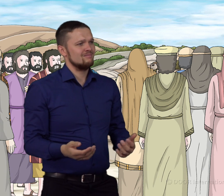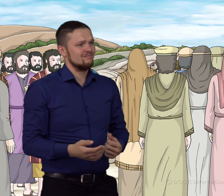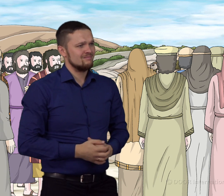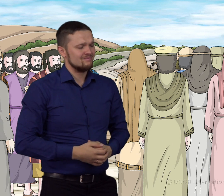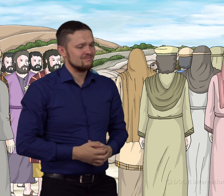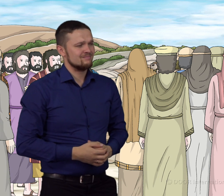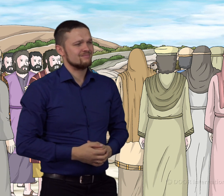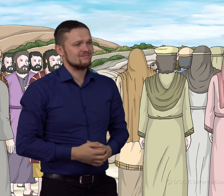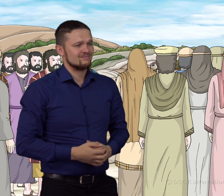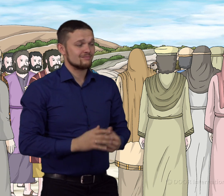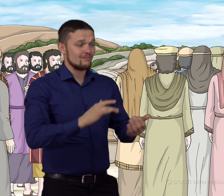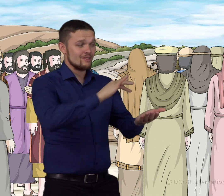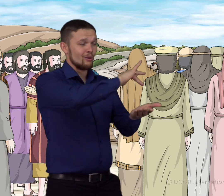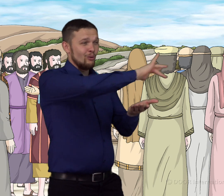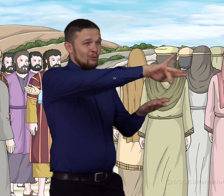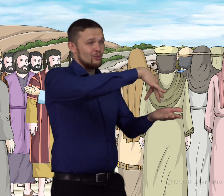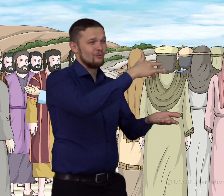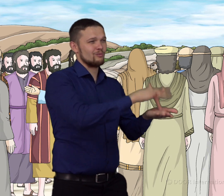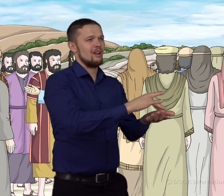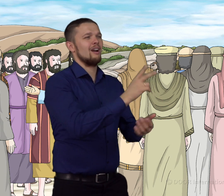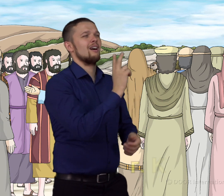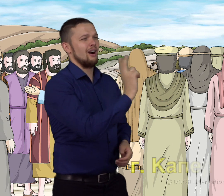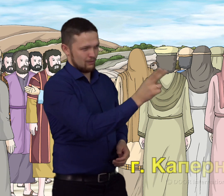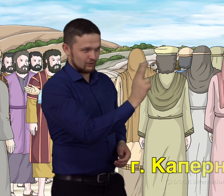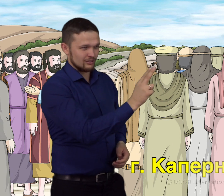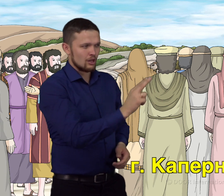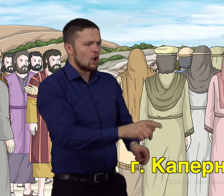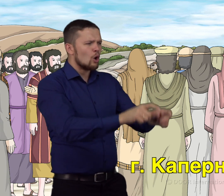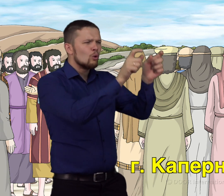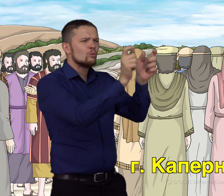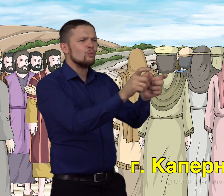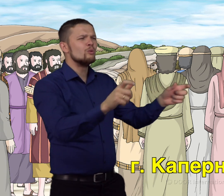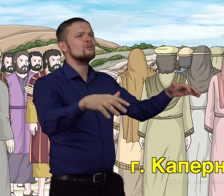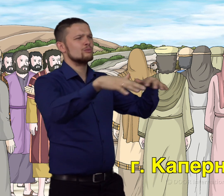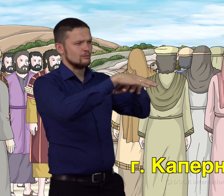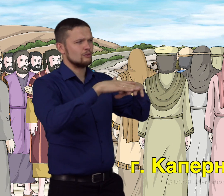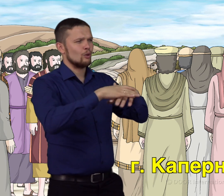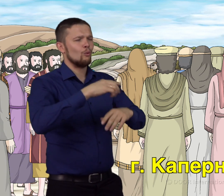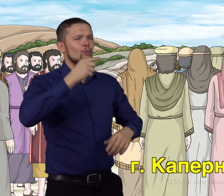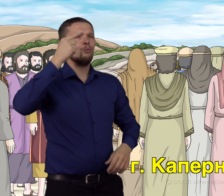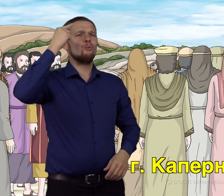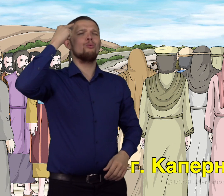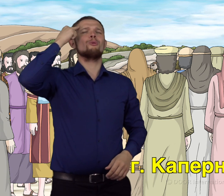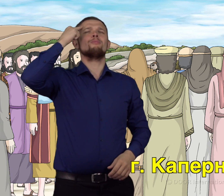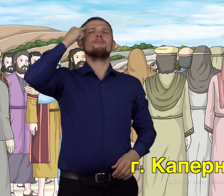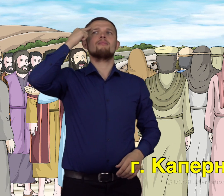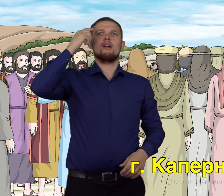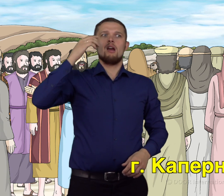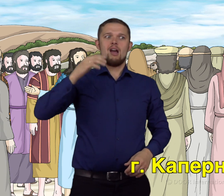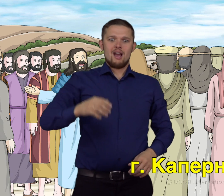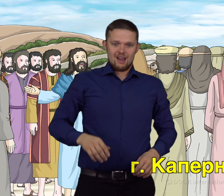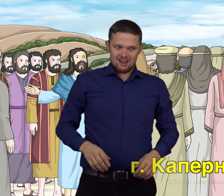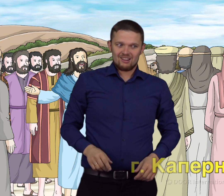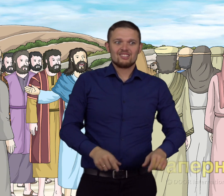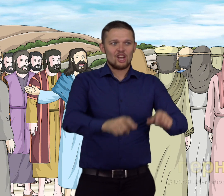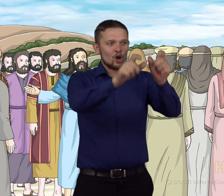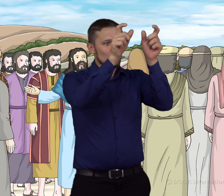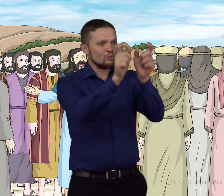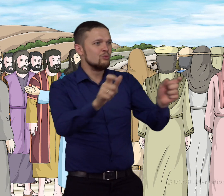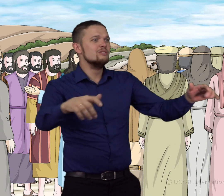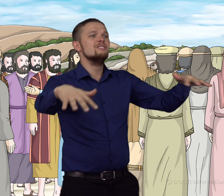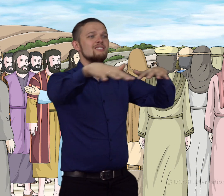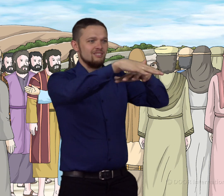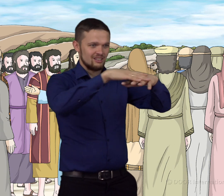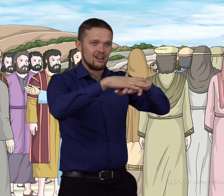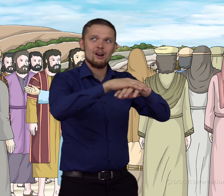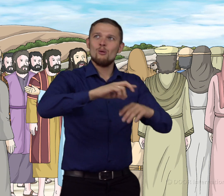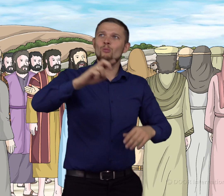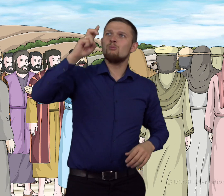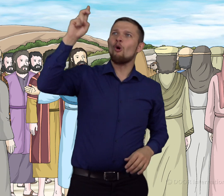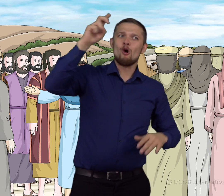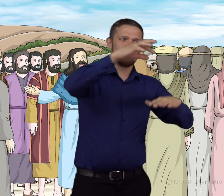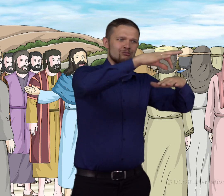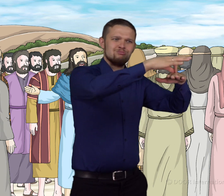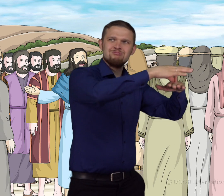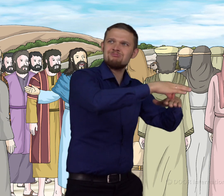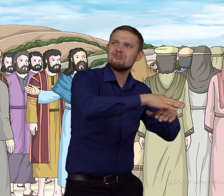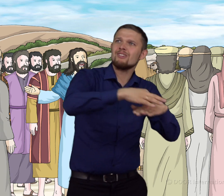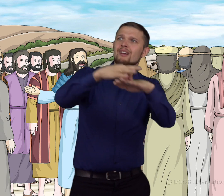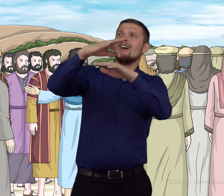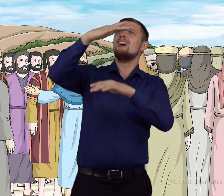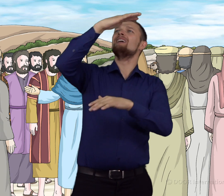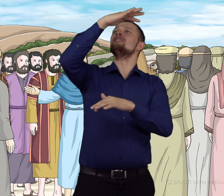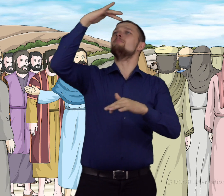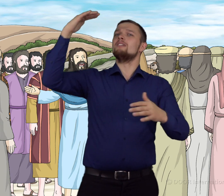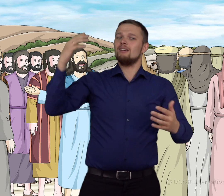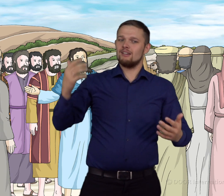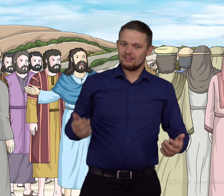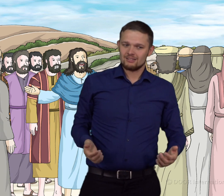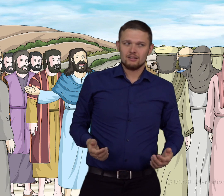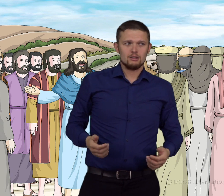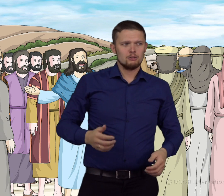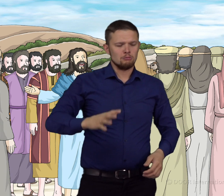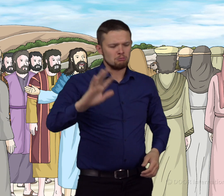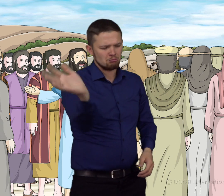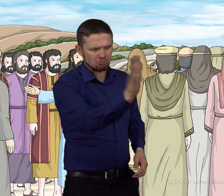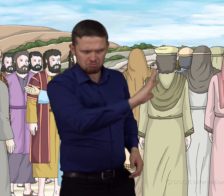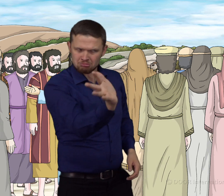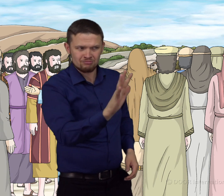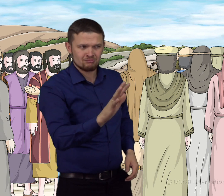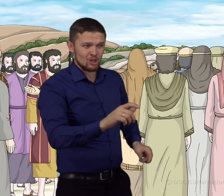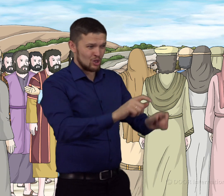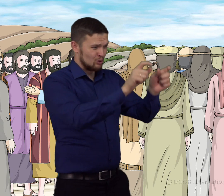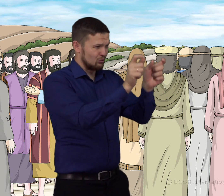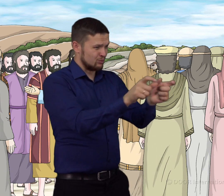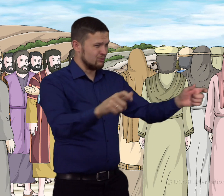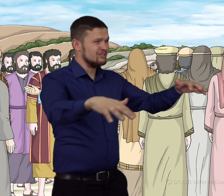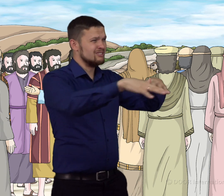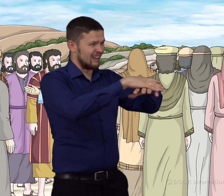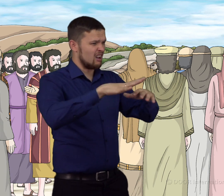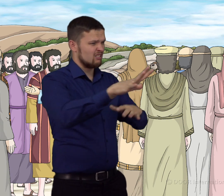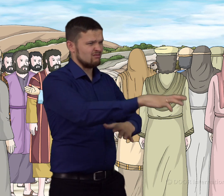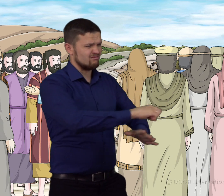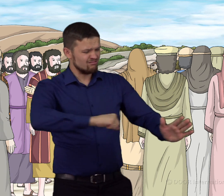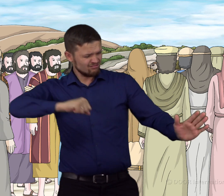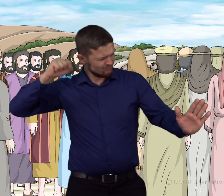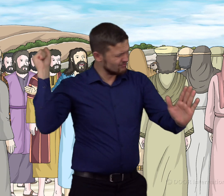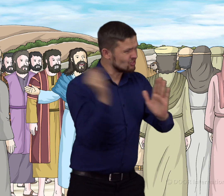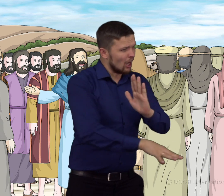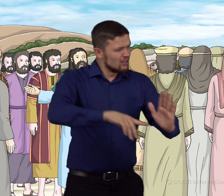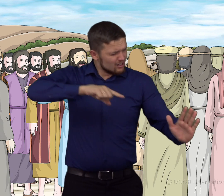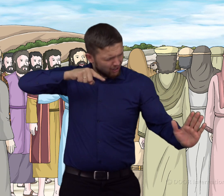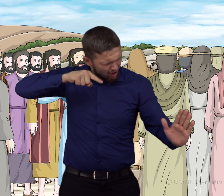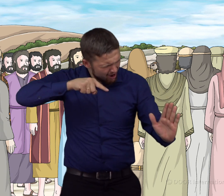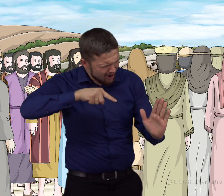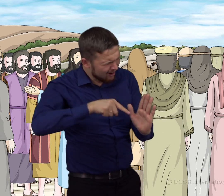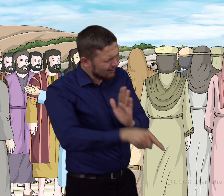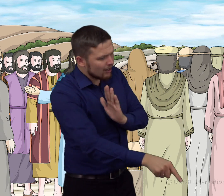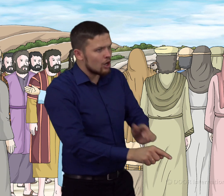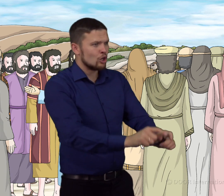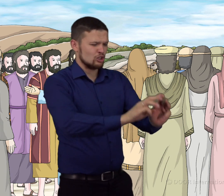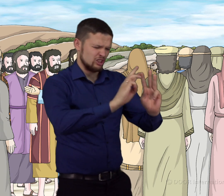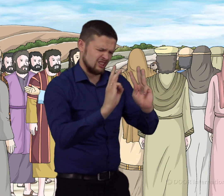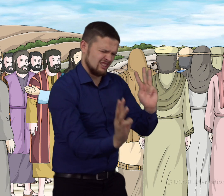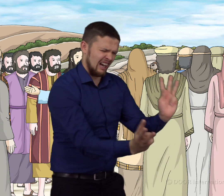And you, Capernaum, will you be lifted up to heaven?